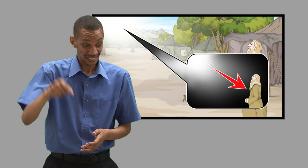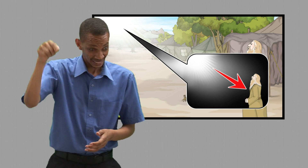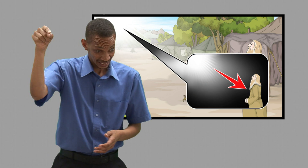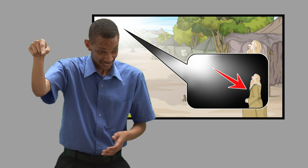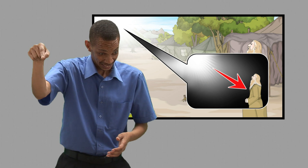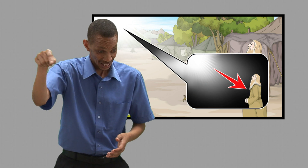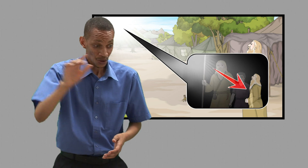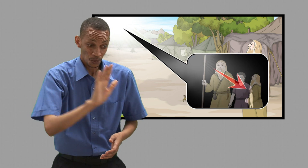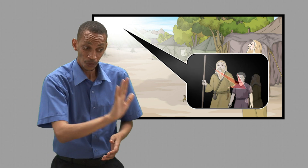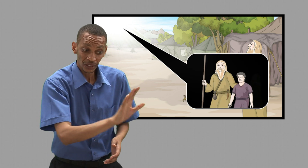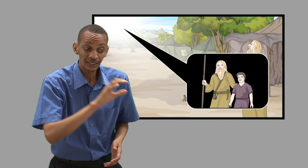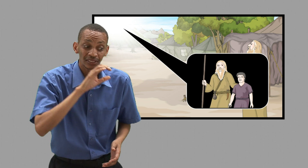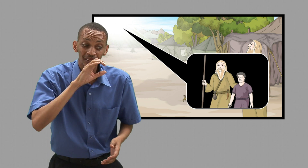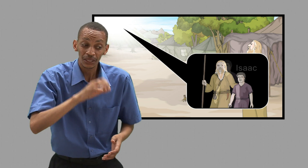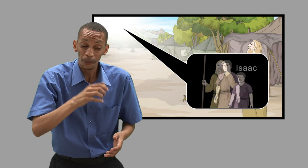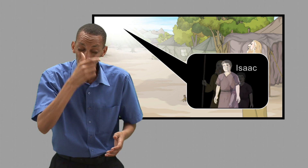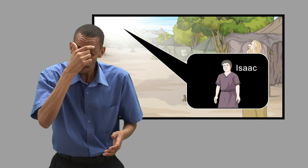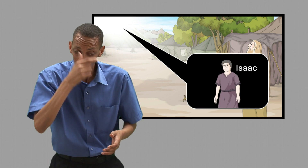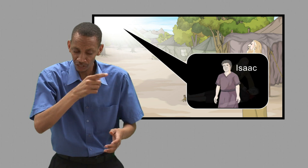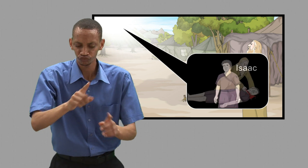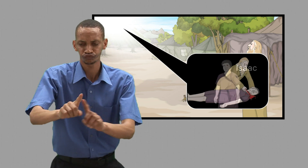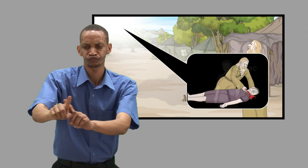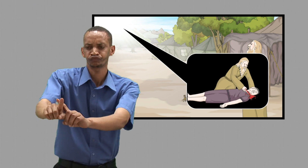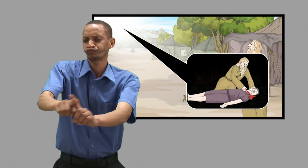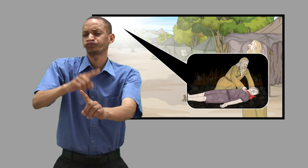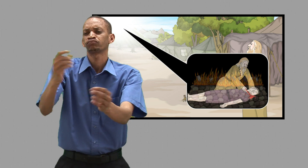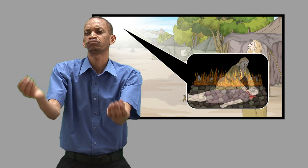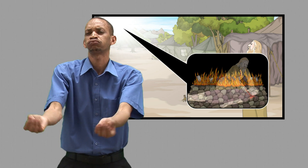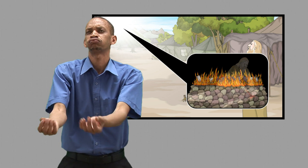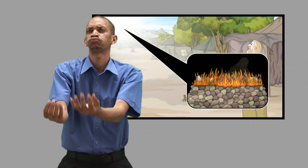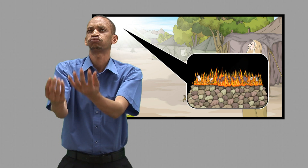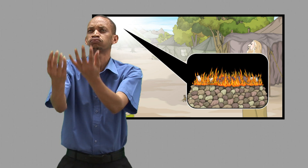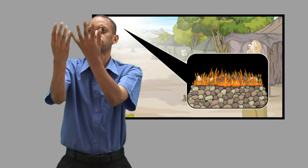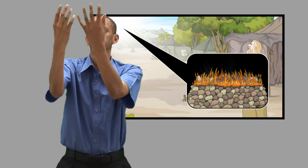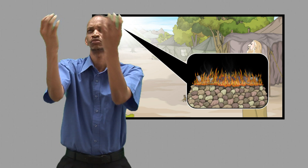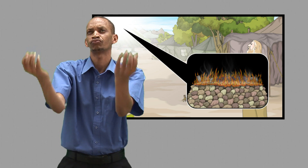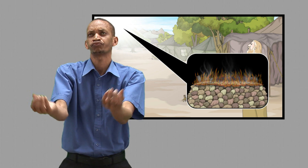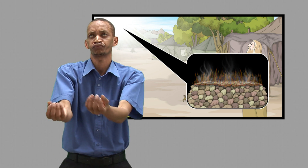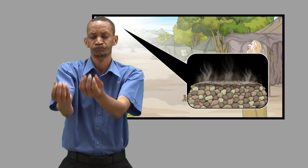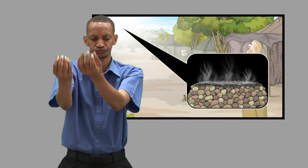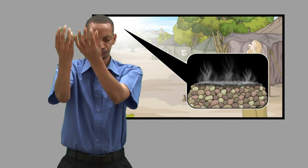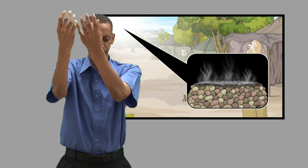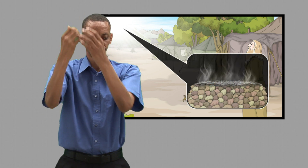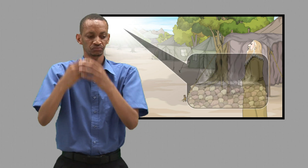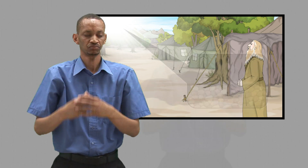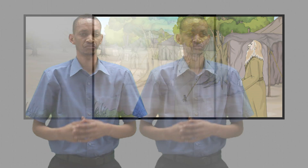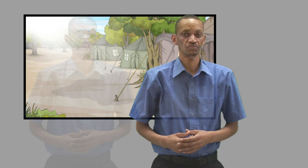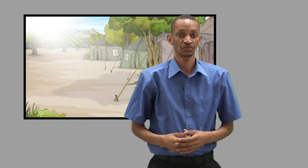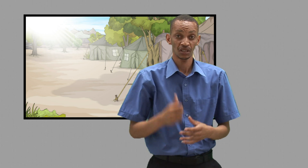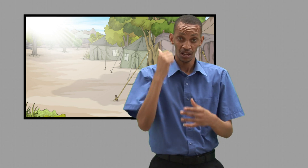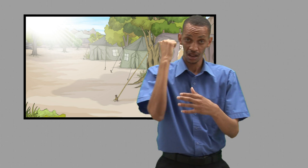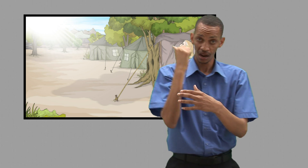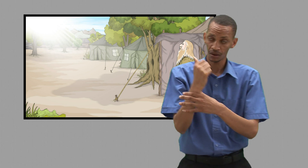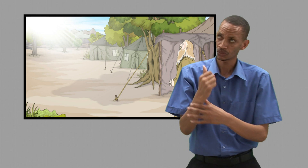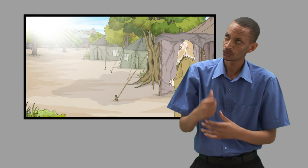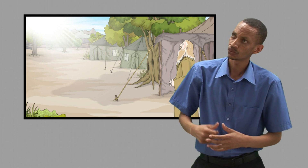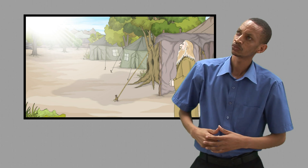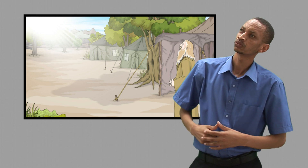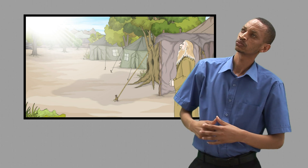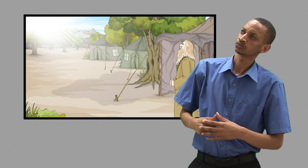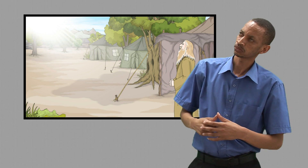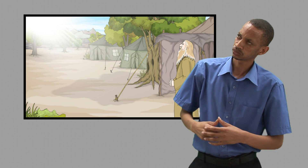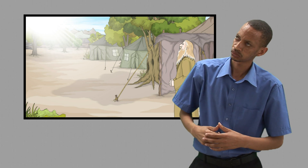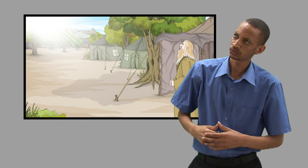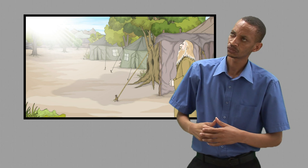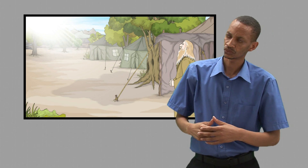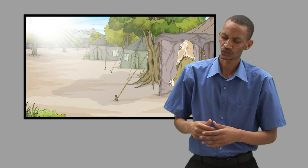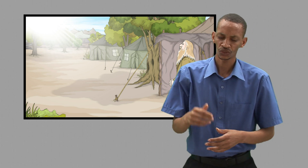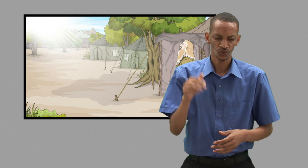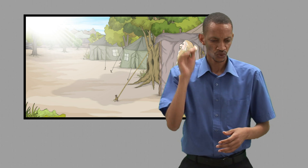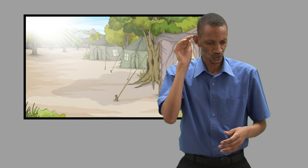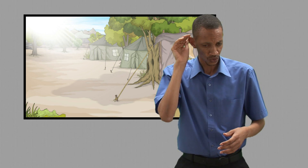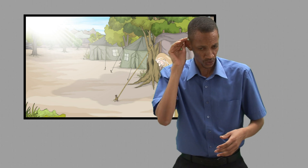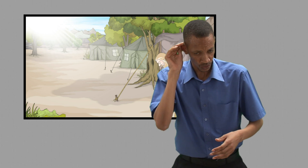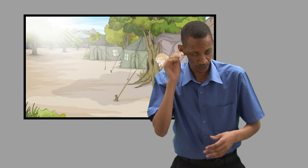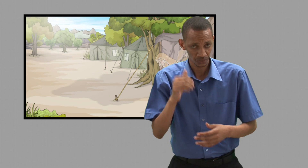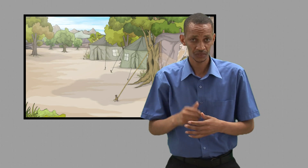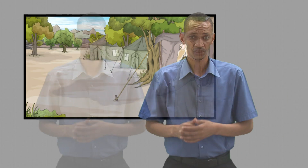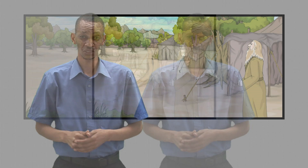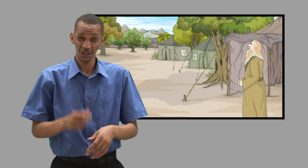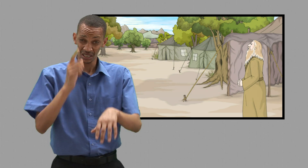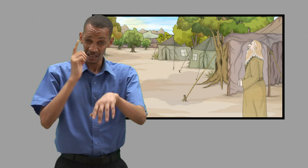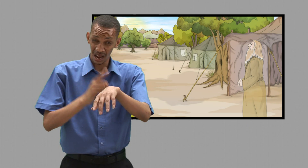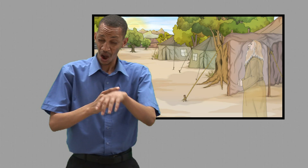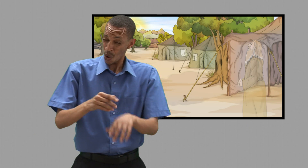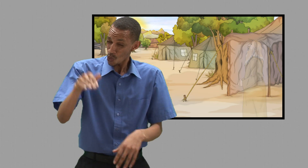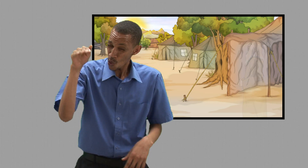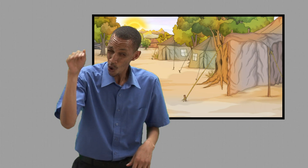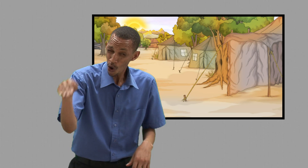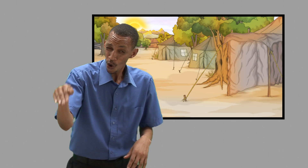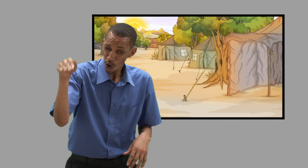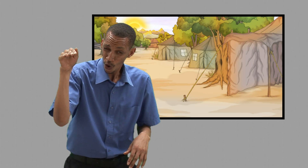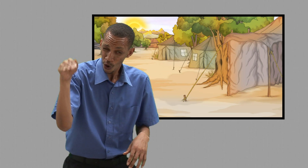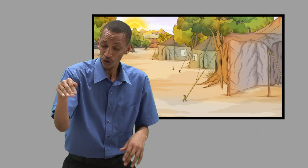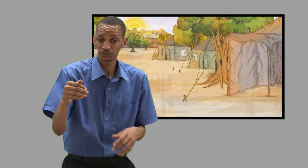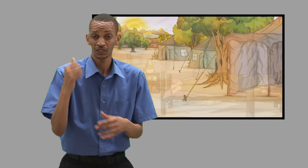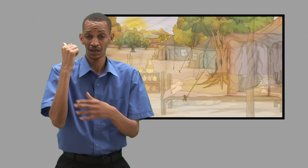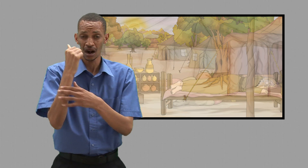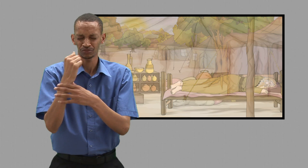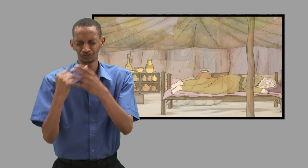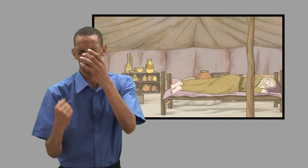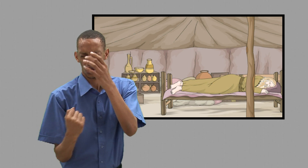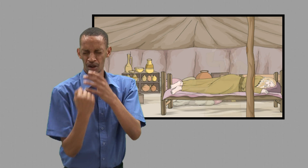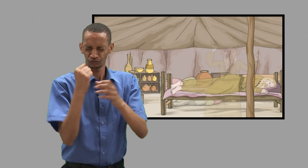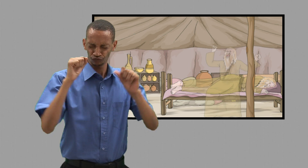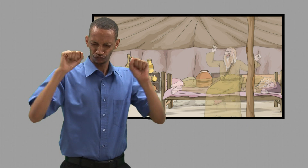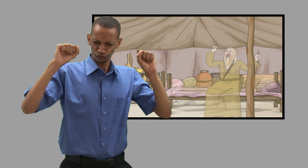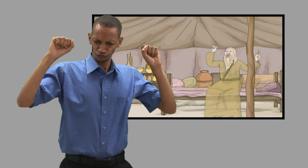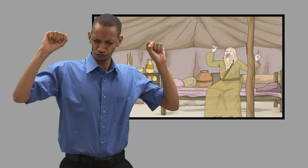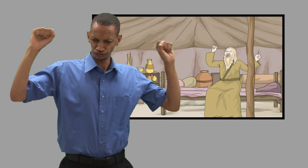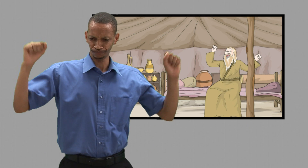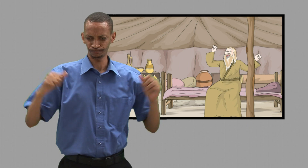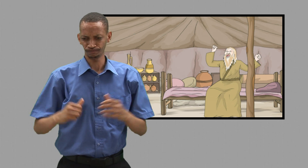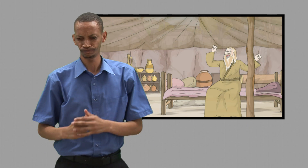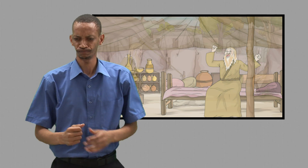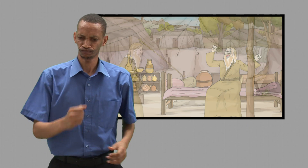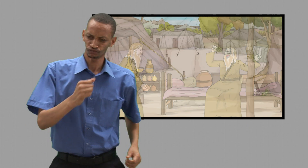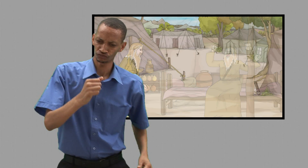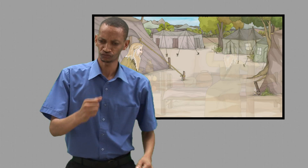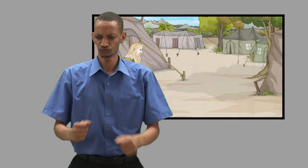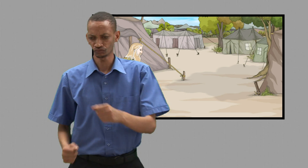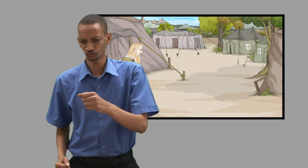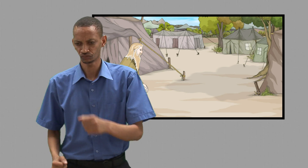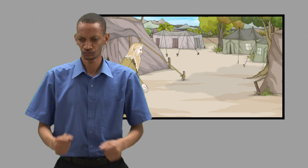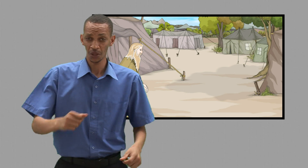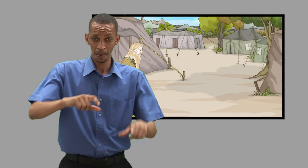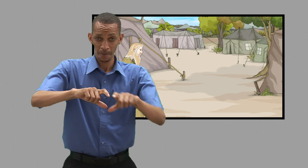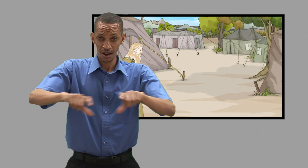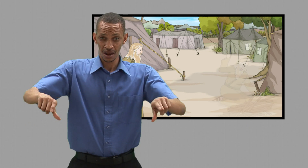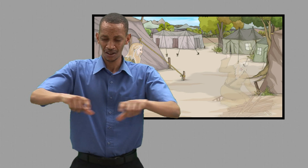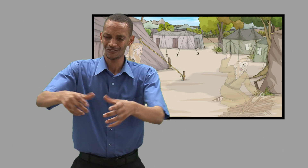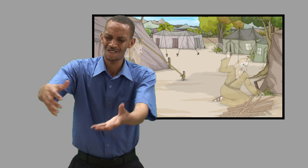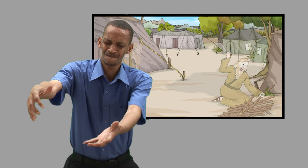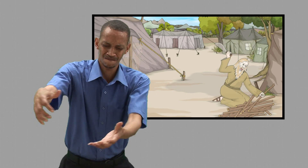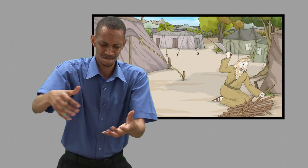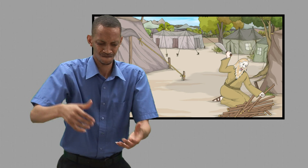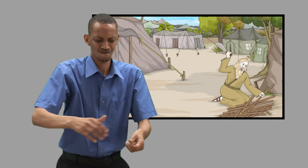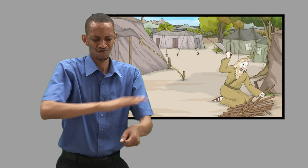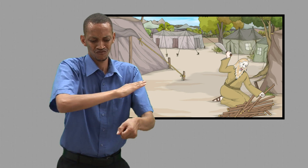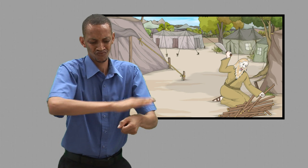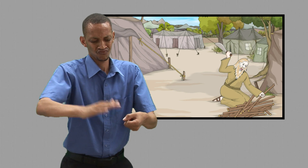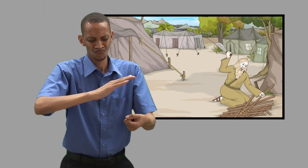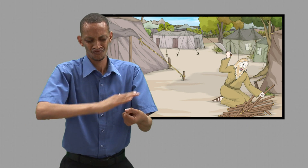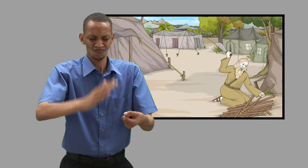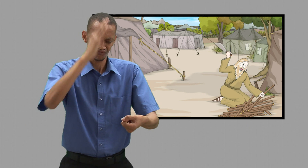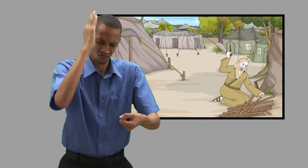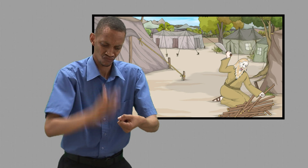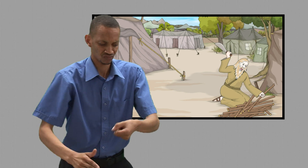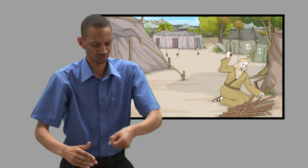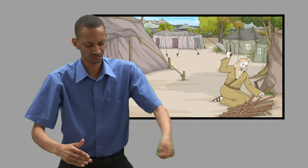Offer him there as a burnt offering on one of the mountains, which I will show you.” So Abraham got up early the next morning, saddled his donkey, and took along two of his servants and his son Isaac.